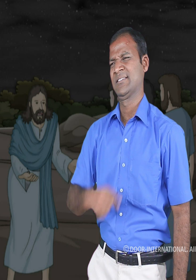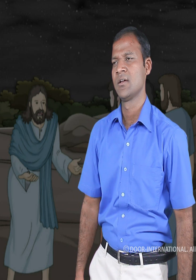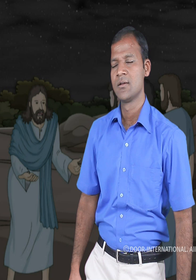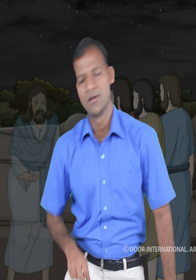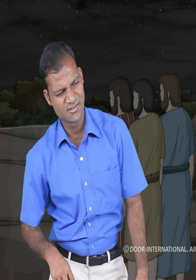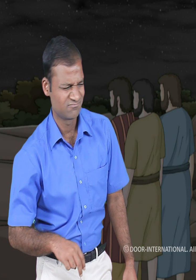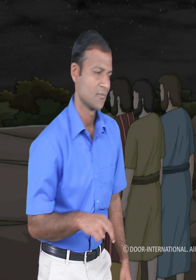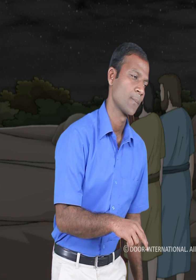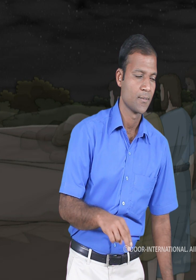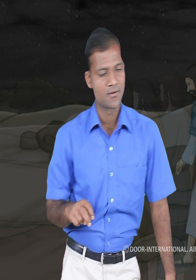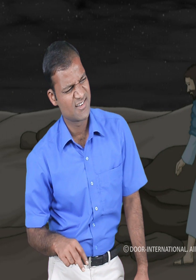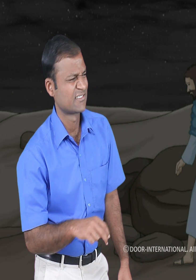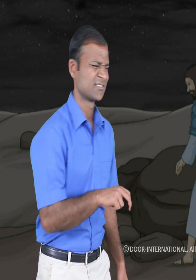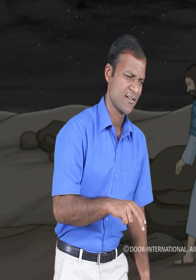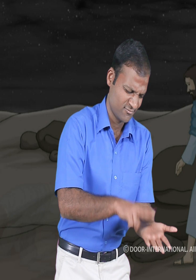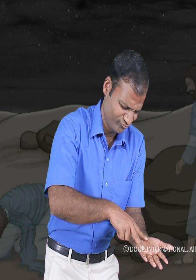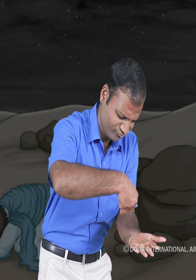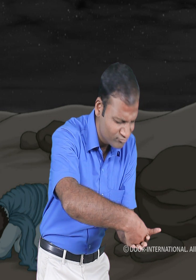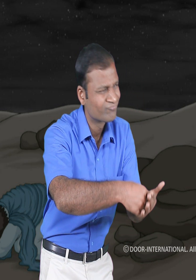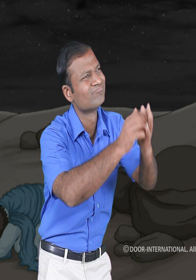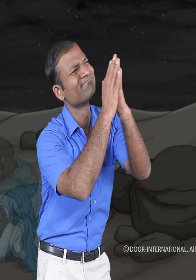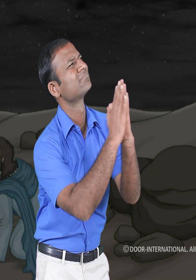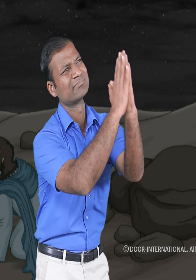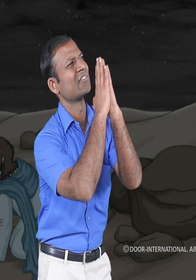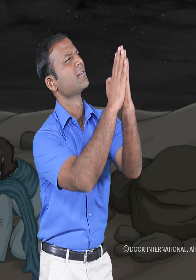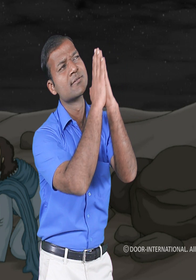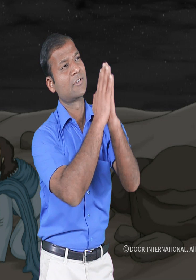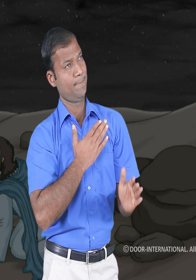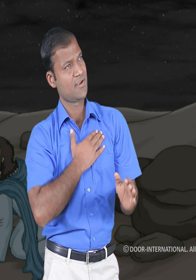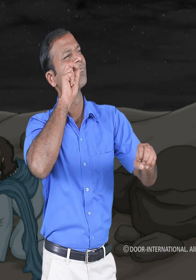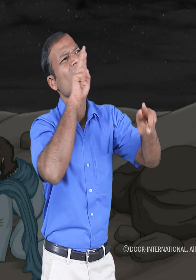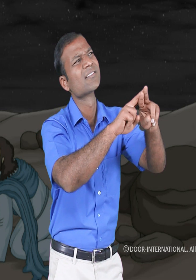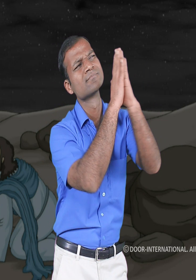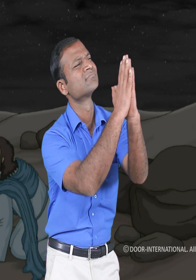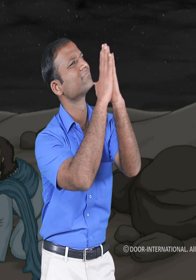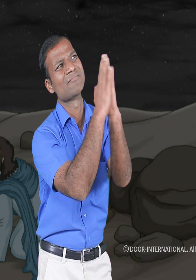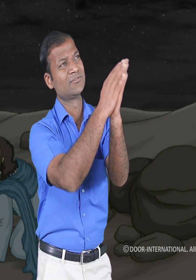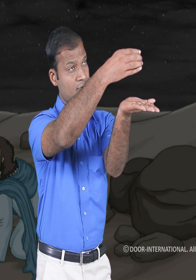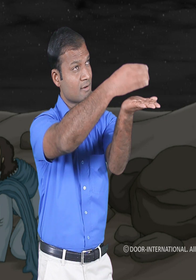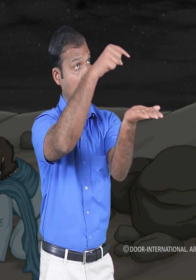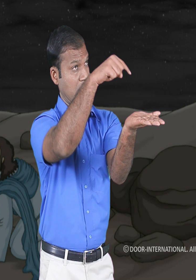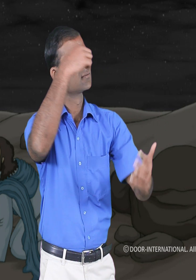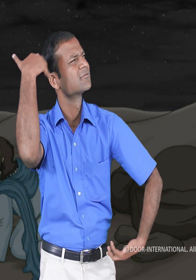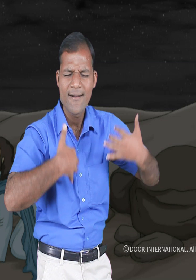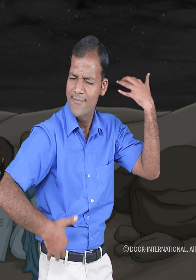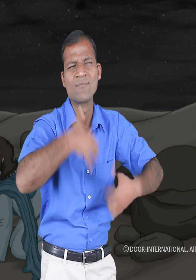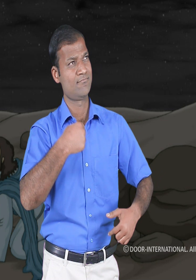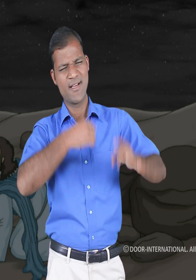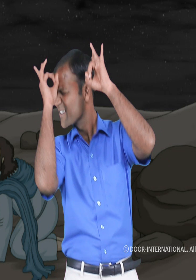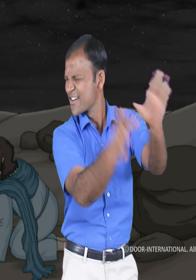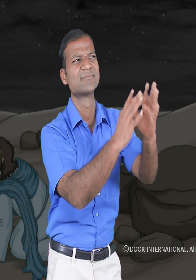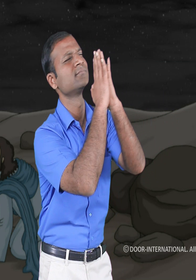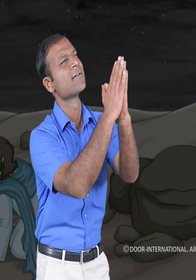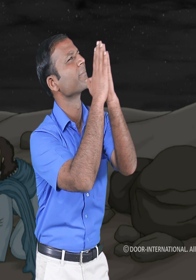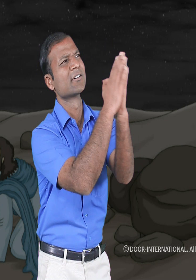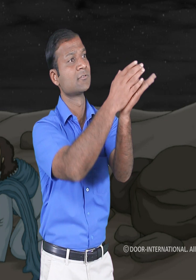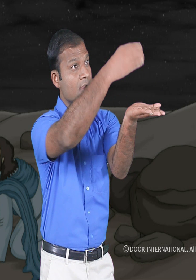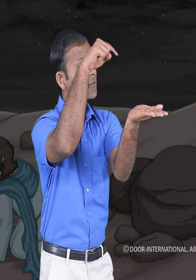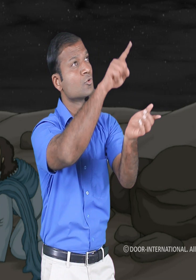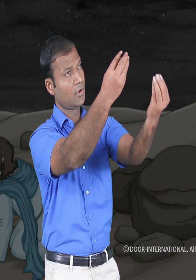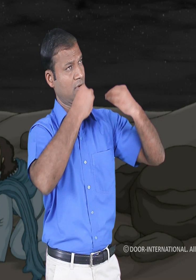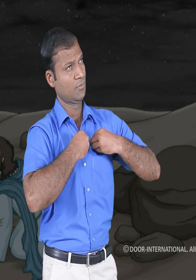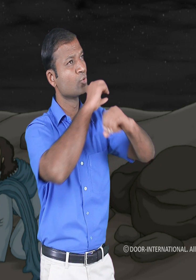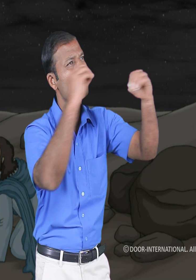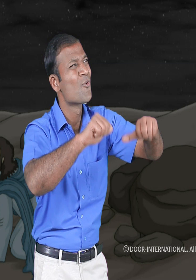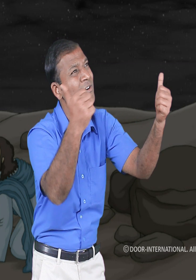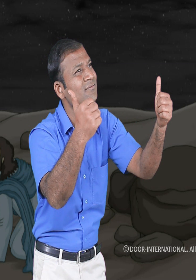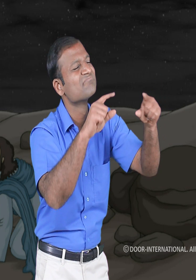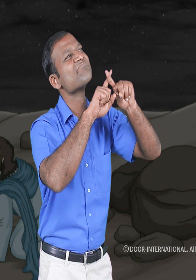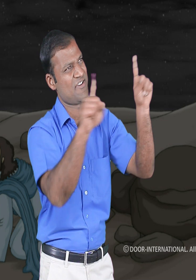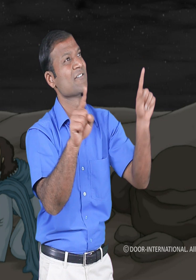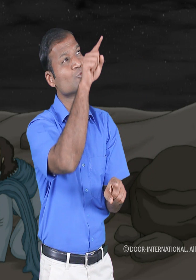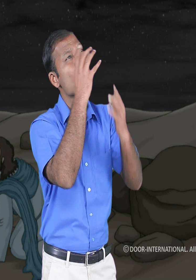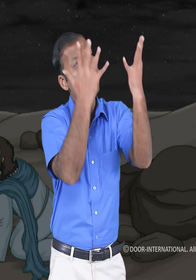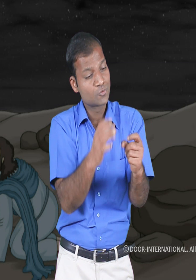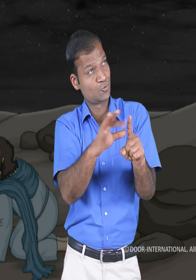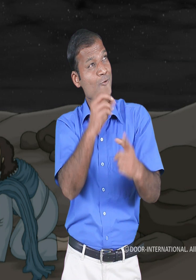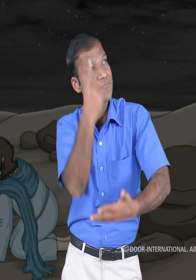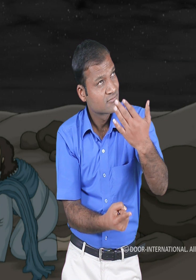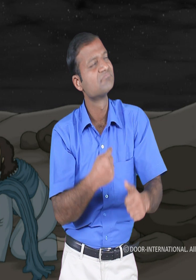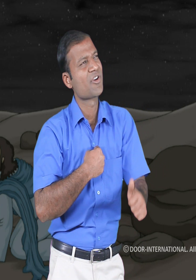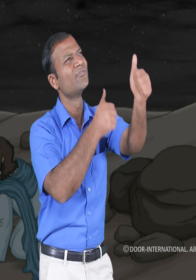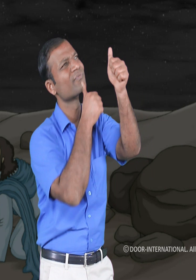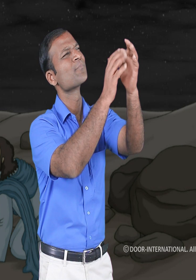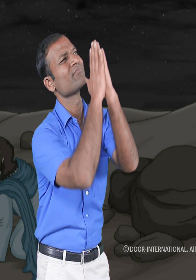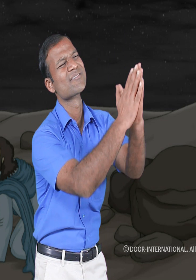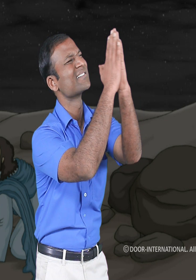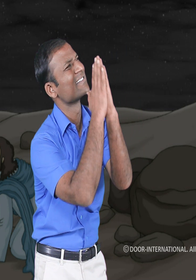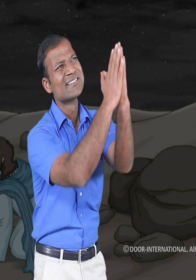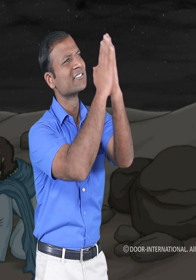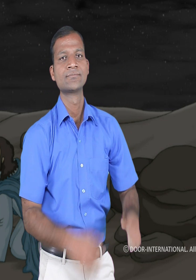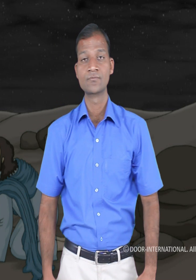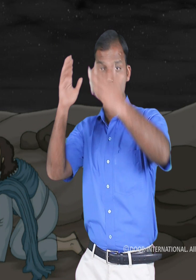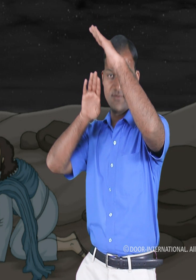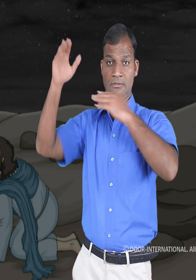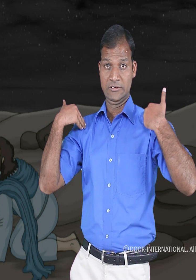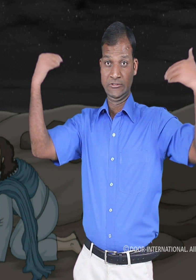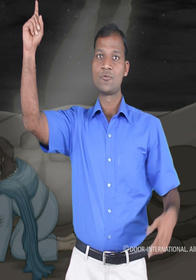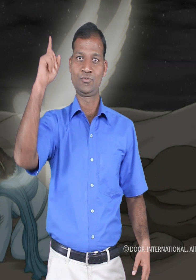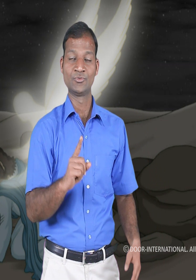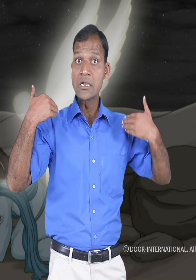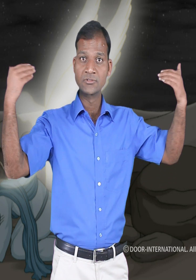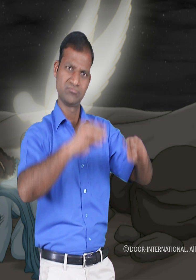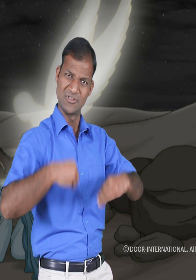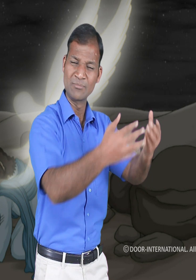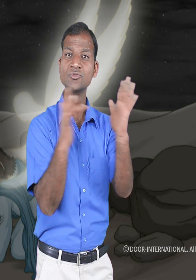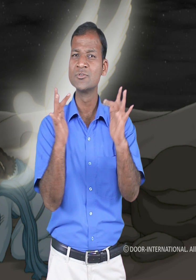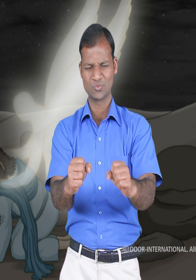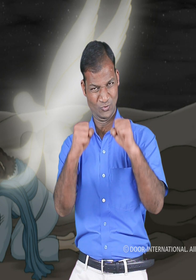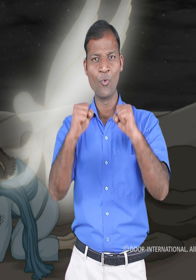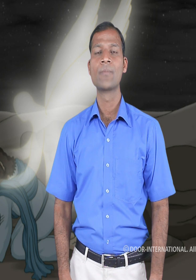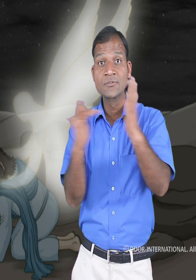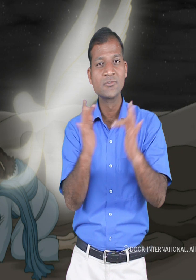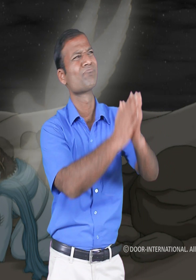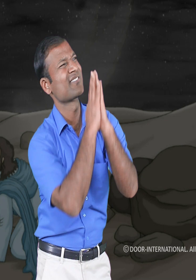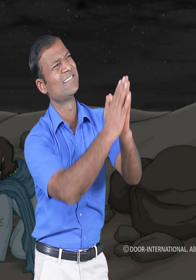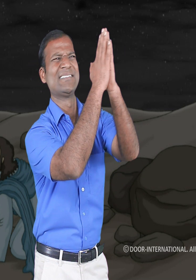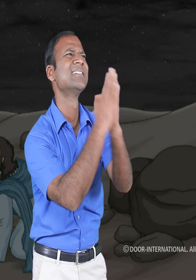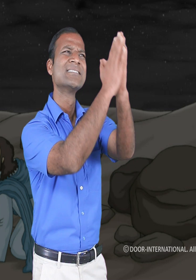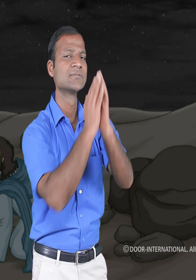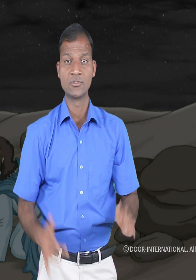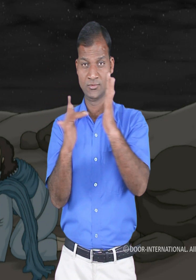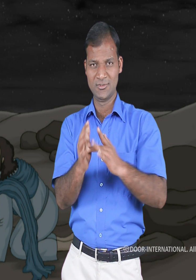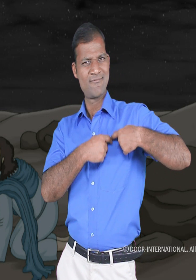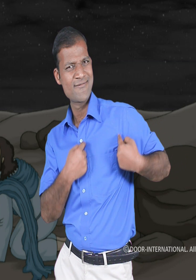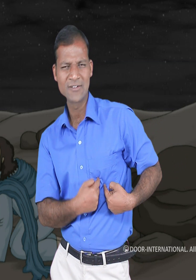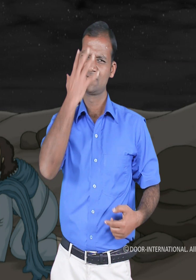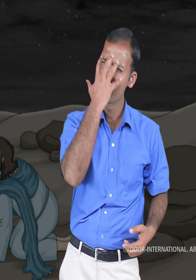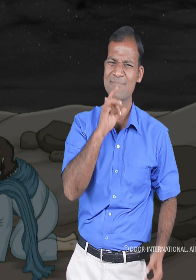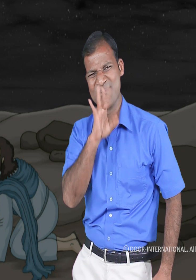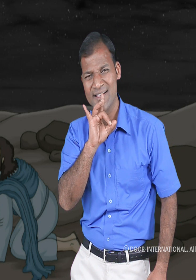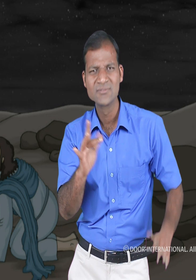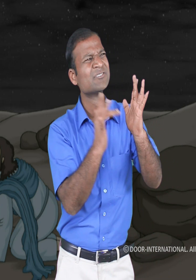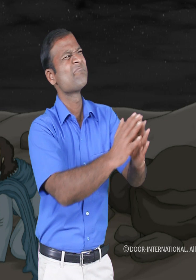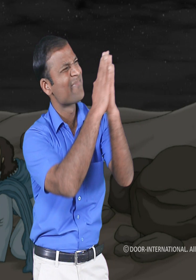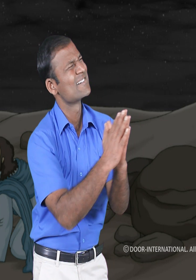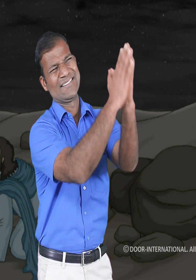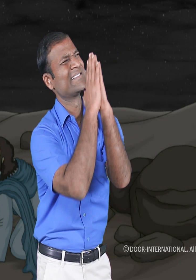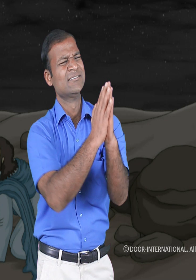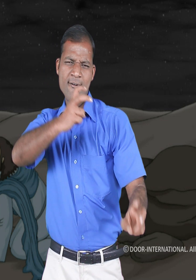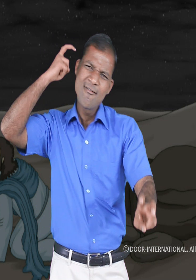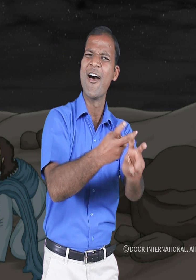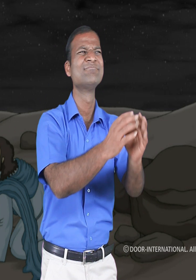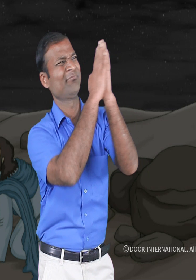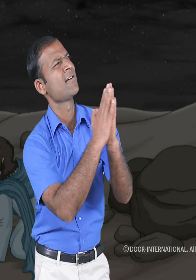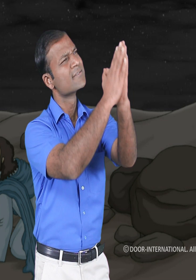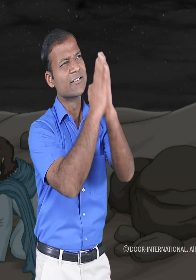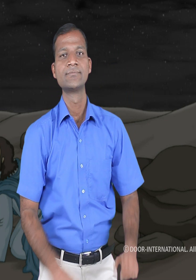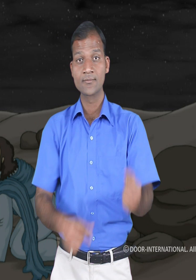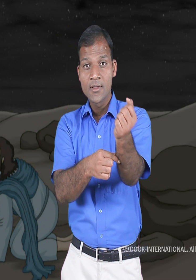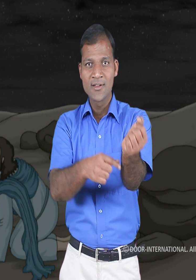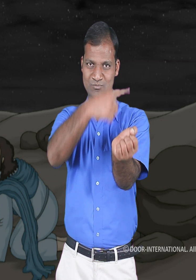Going a little farther, He fell facedown and prayed, “My Father, if it is possible, let this cup pass from Me.